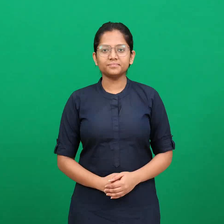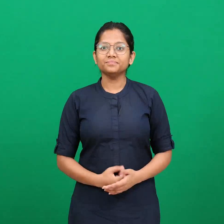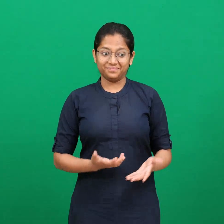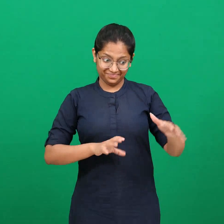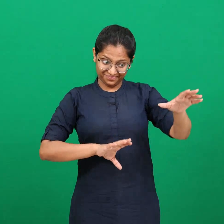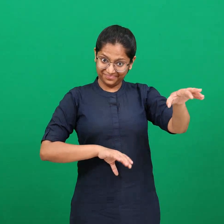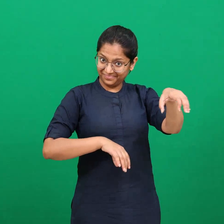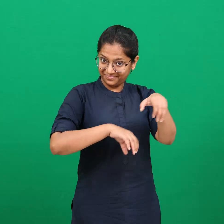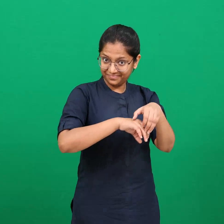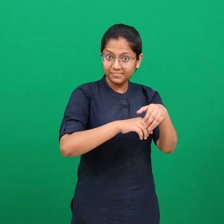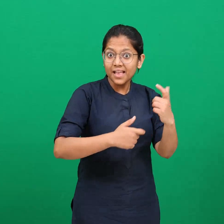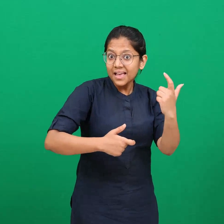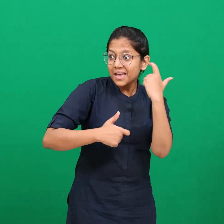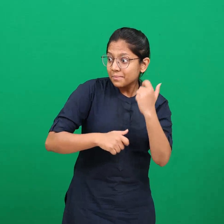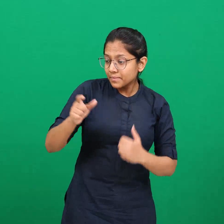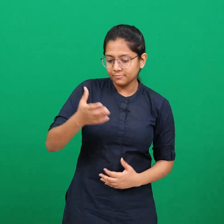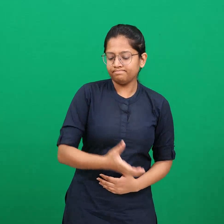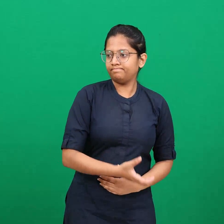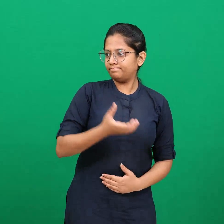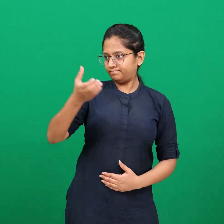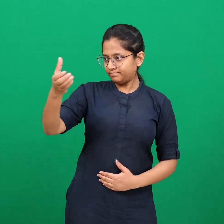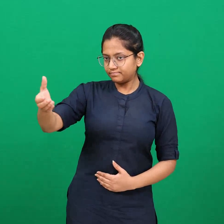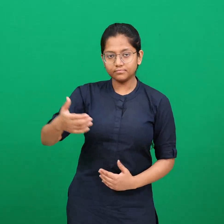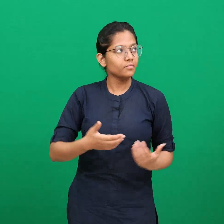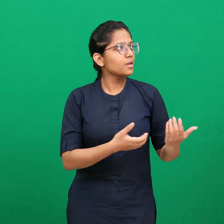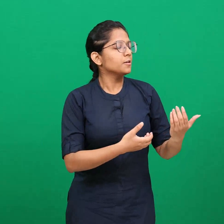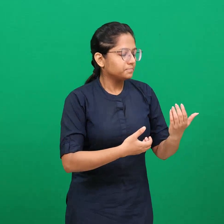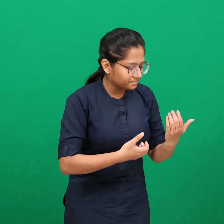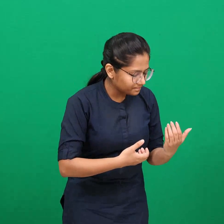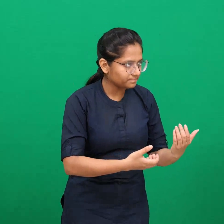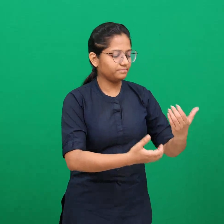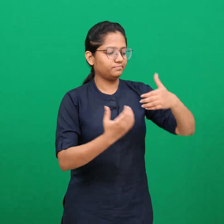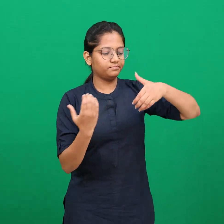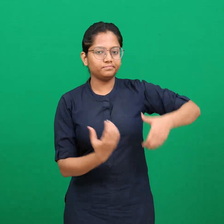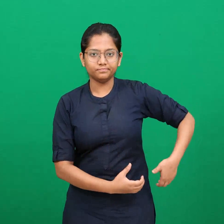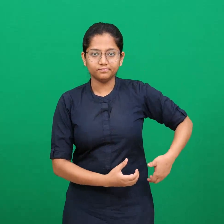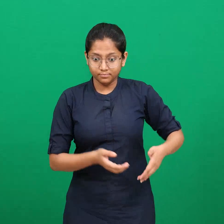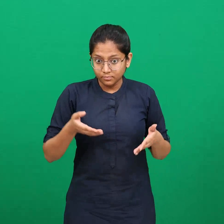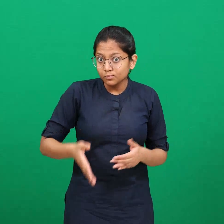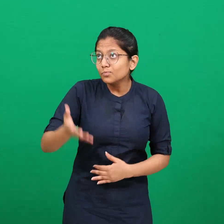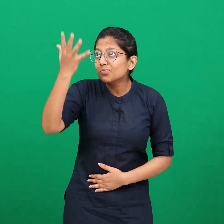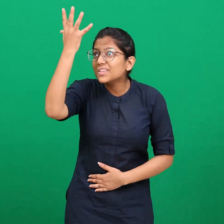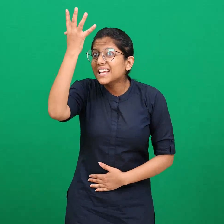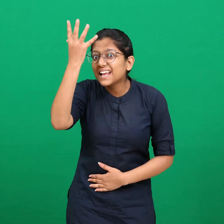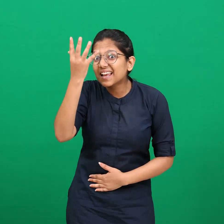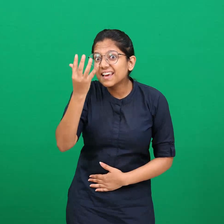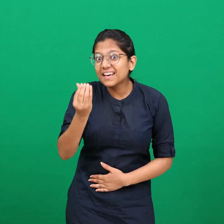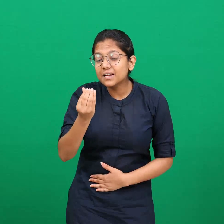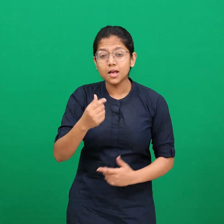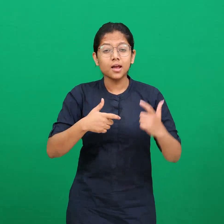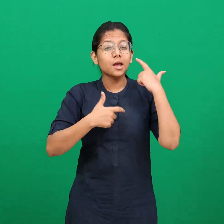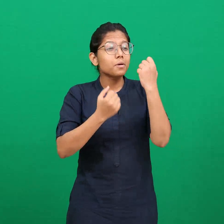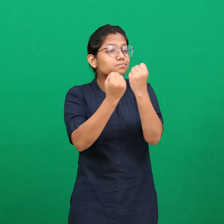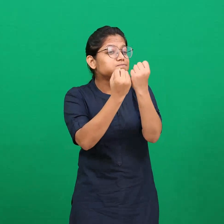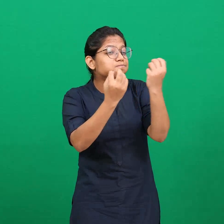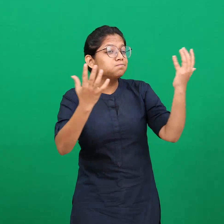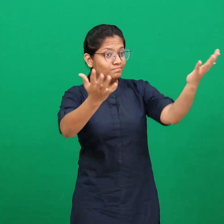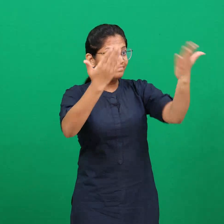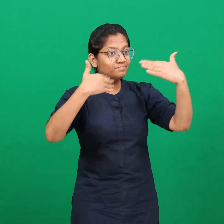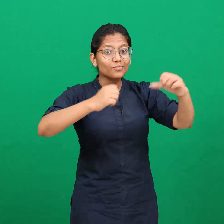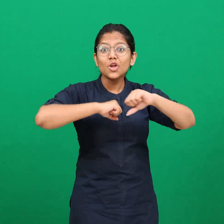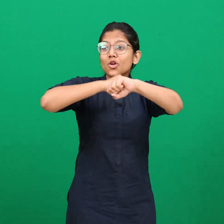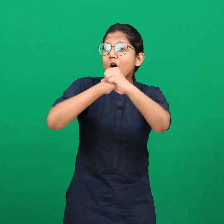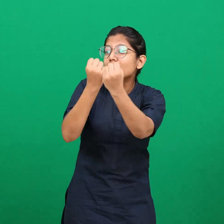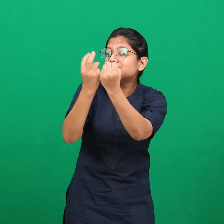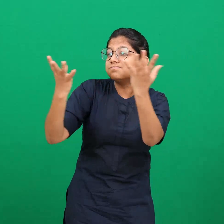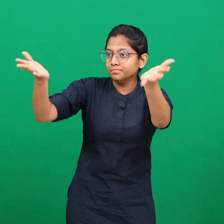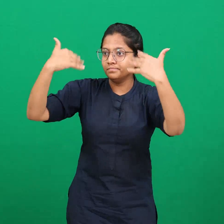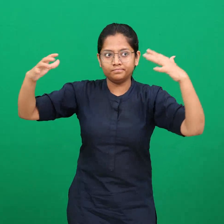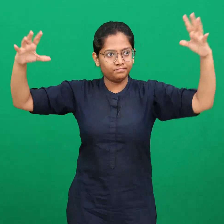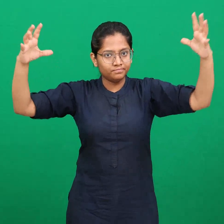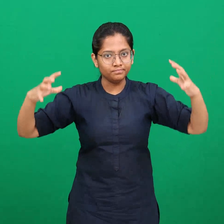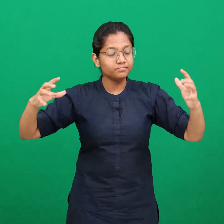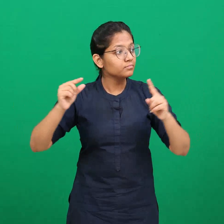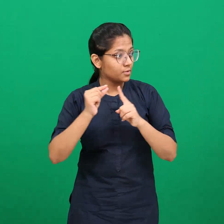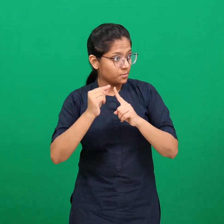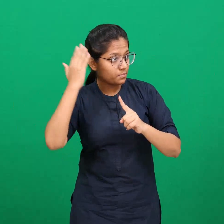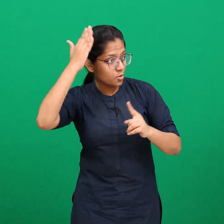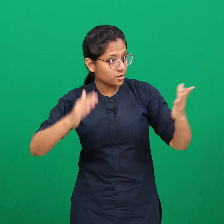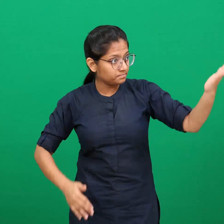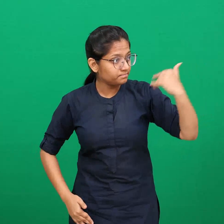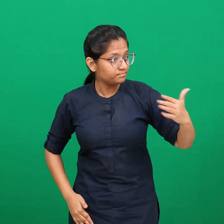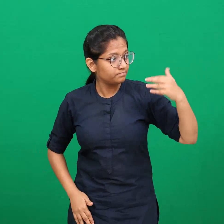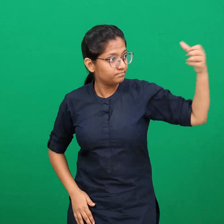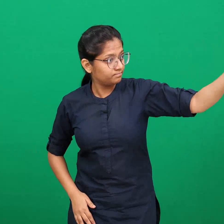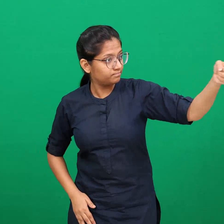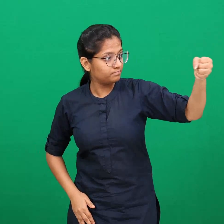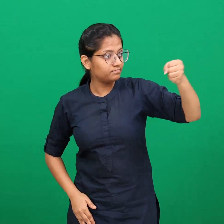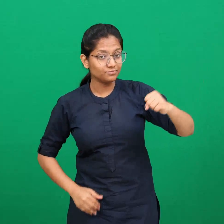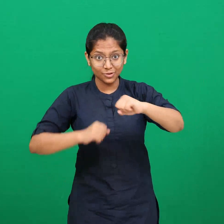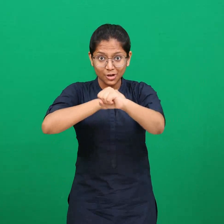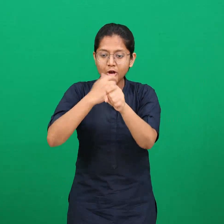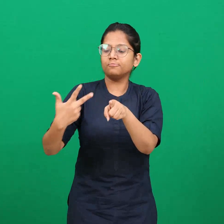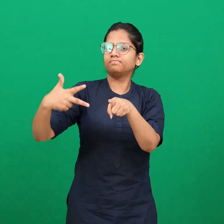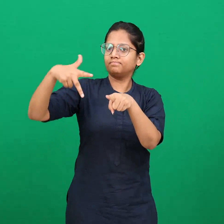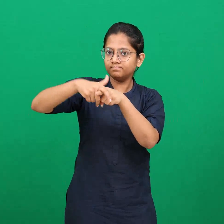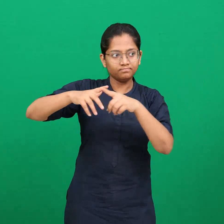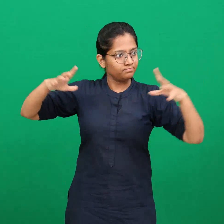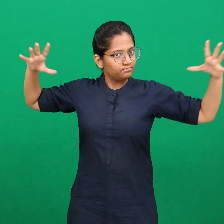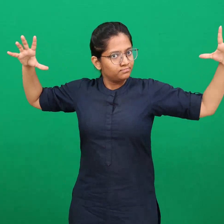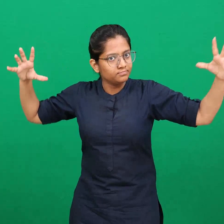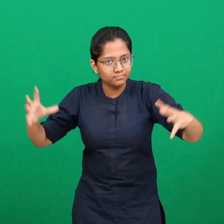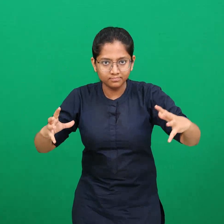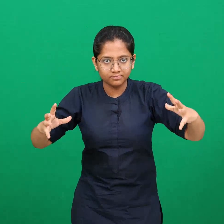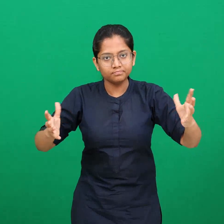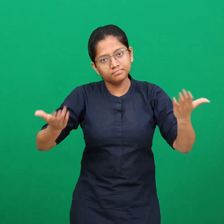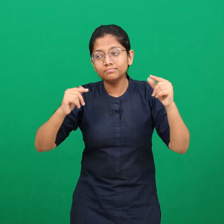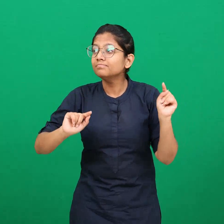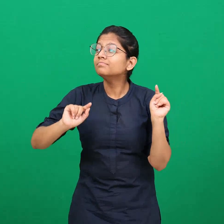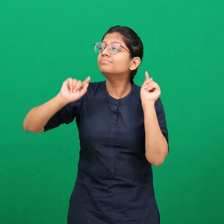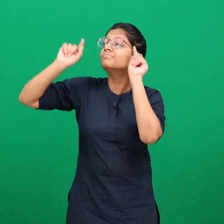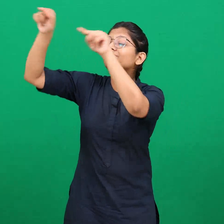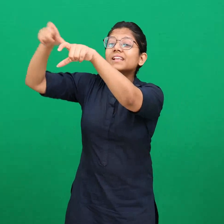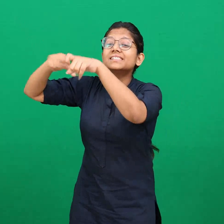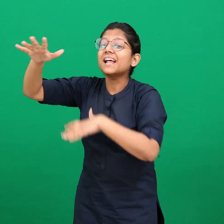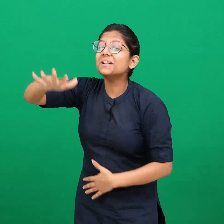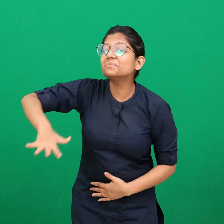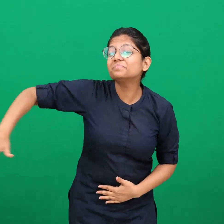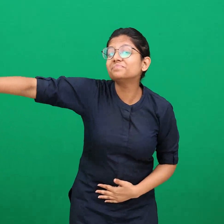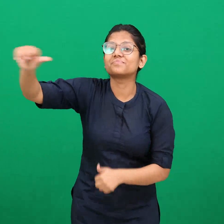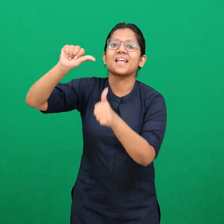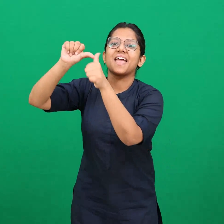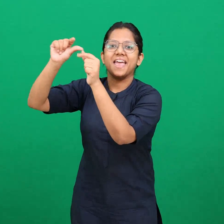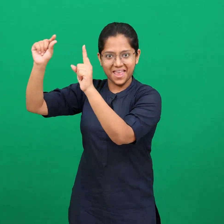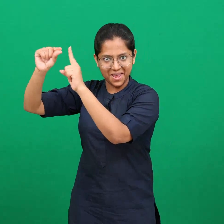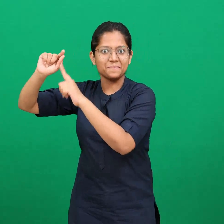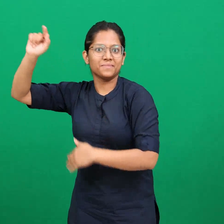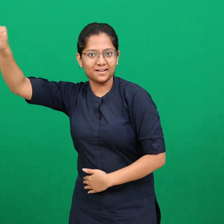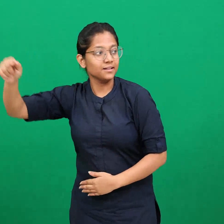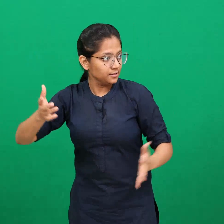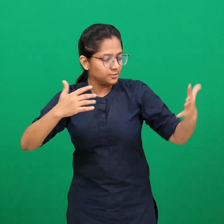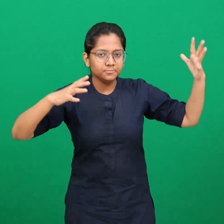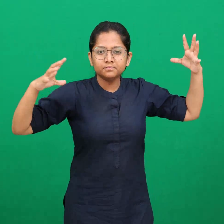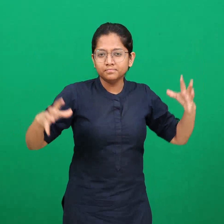So the soldiers followed their orders and brought Paul by night to Antipatris.